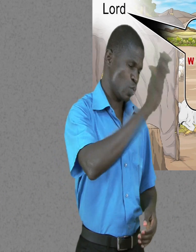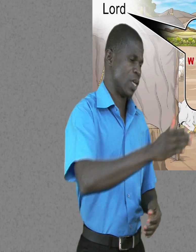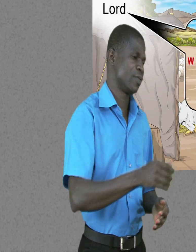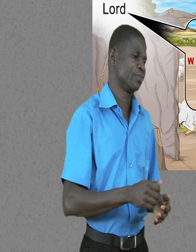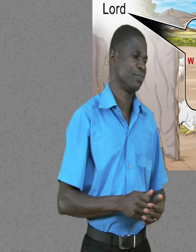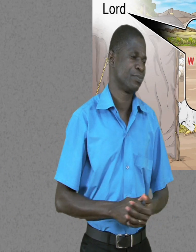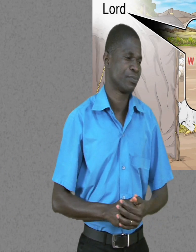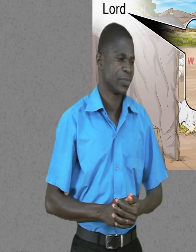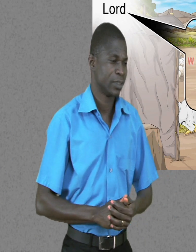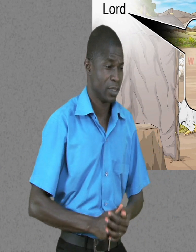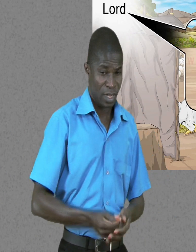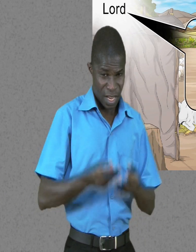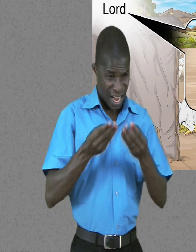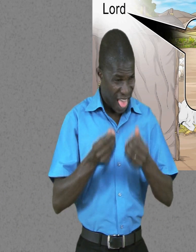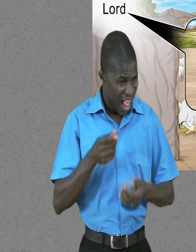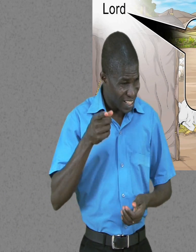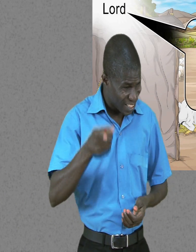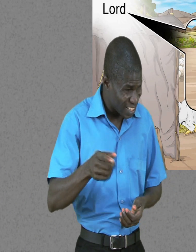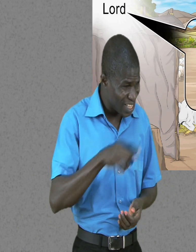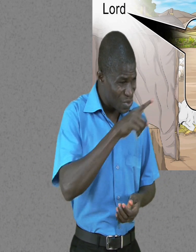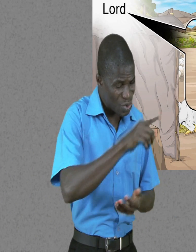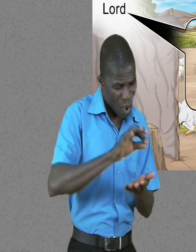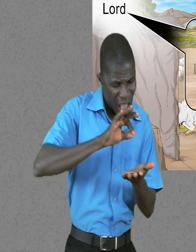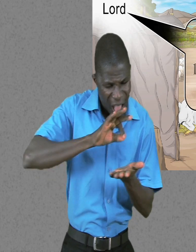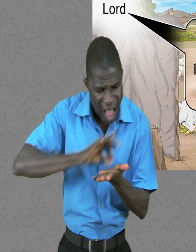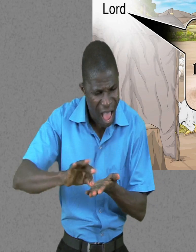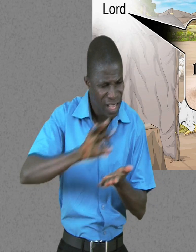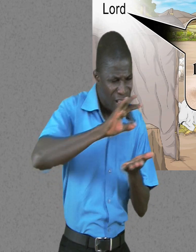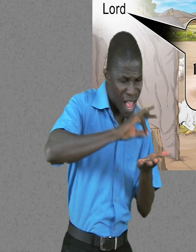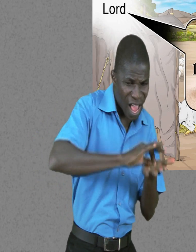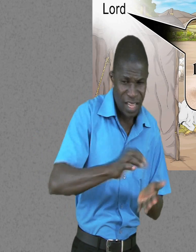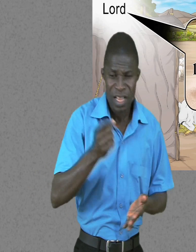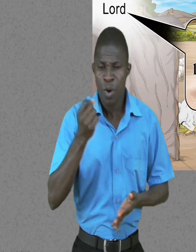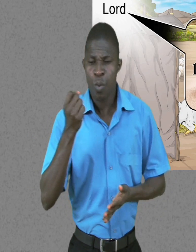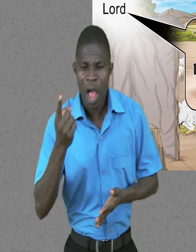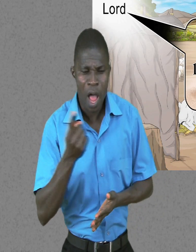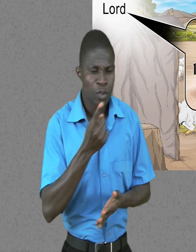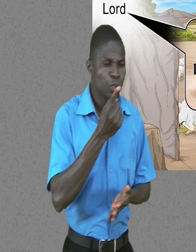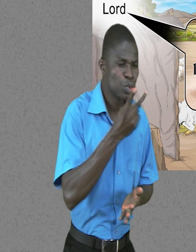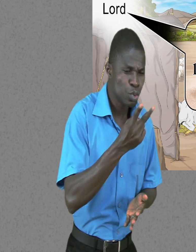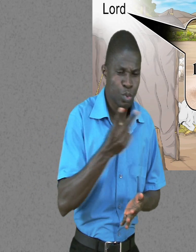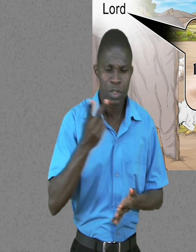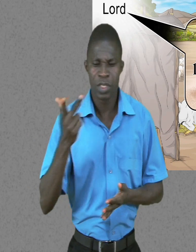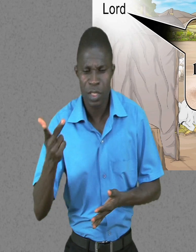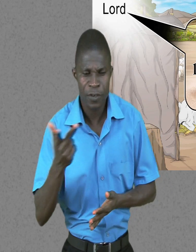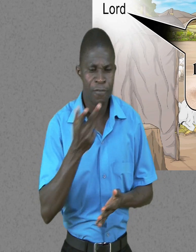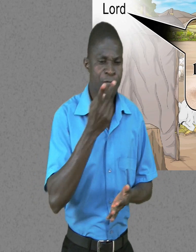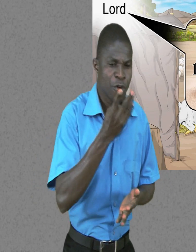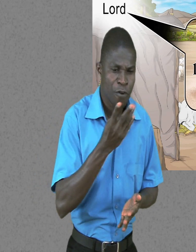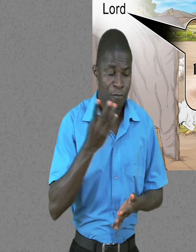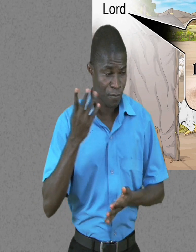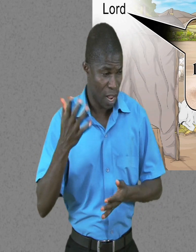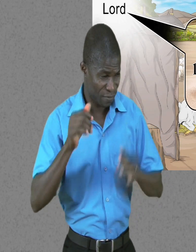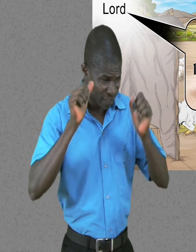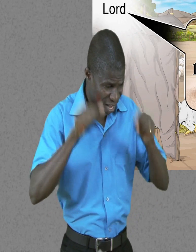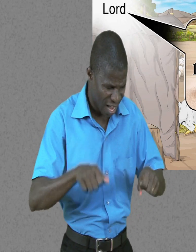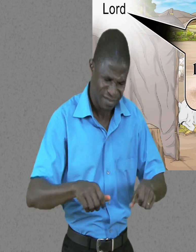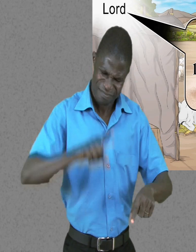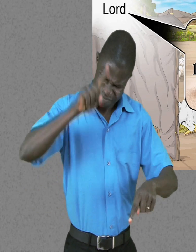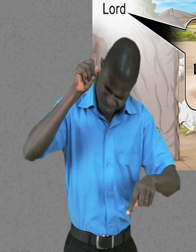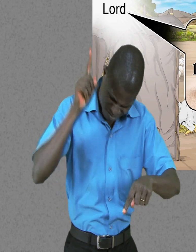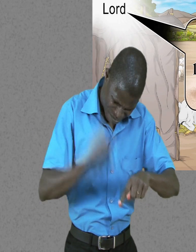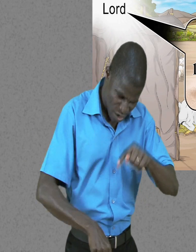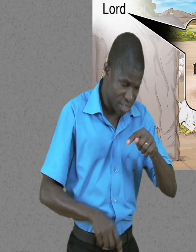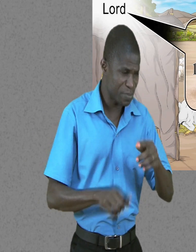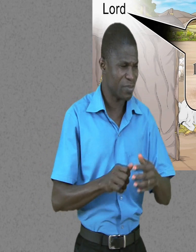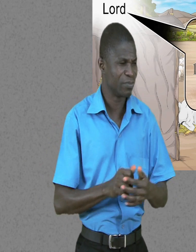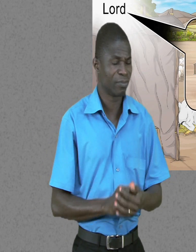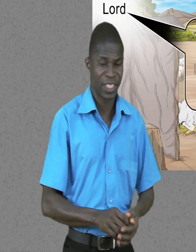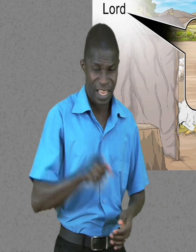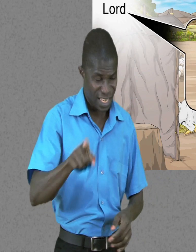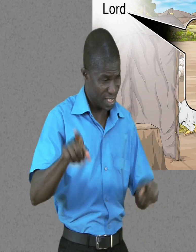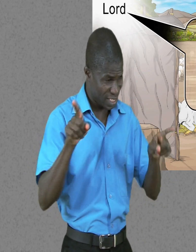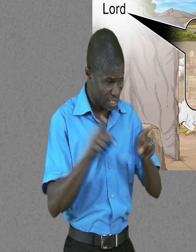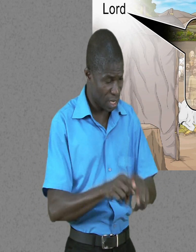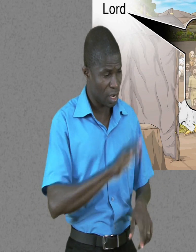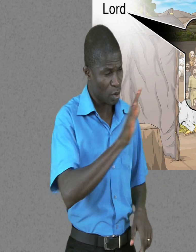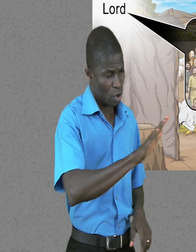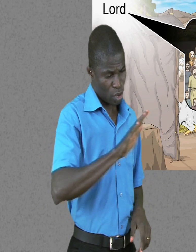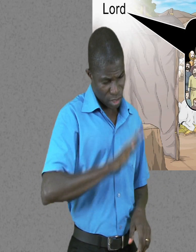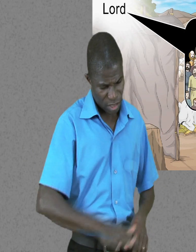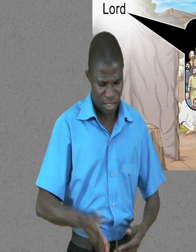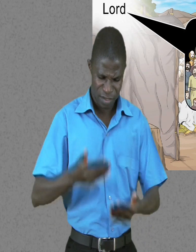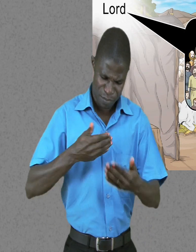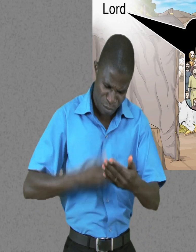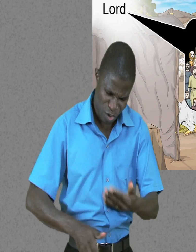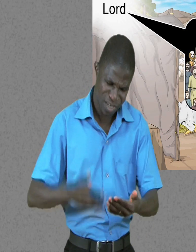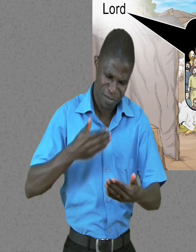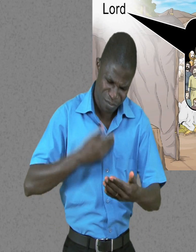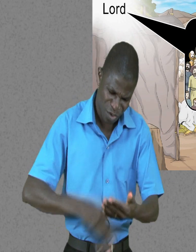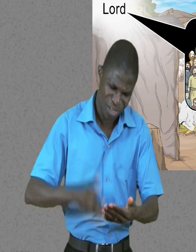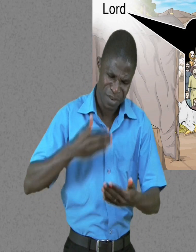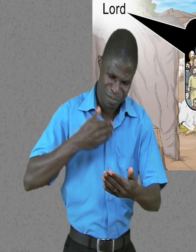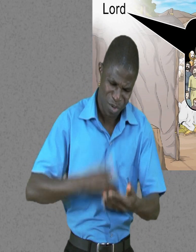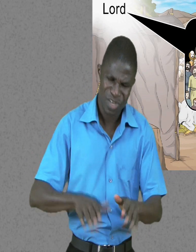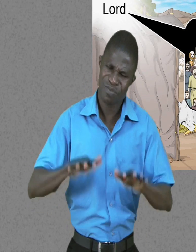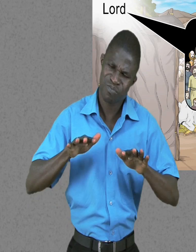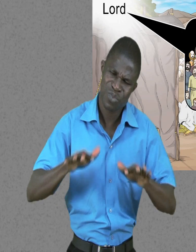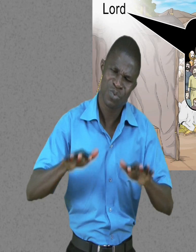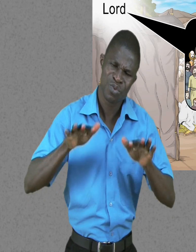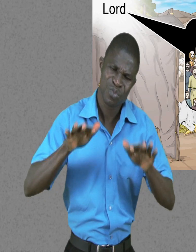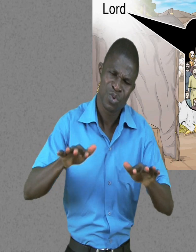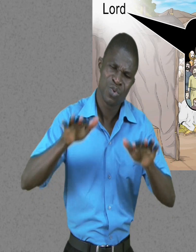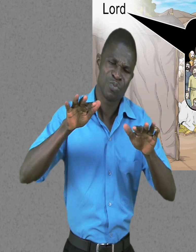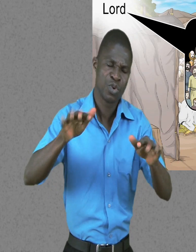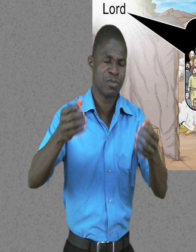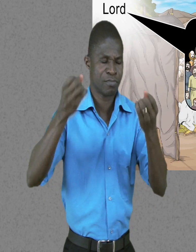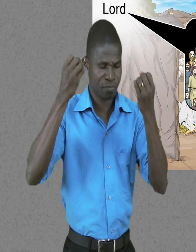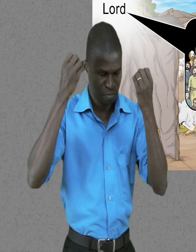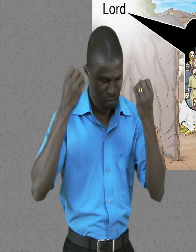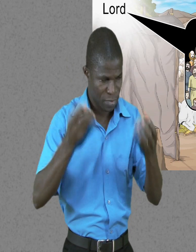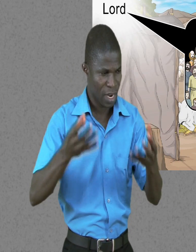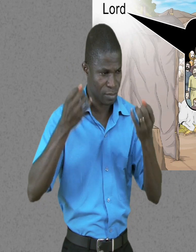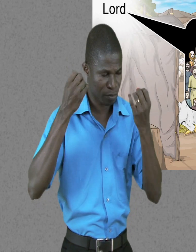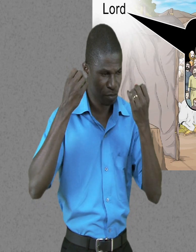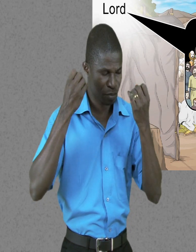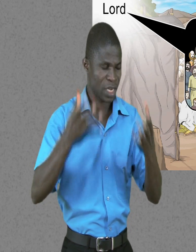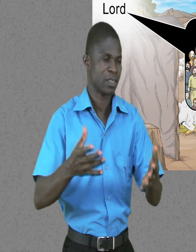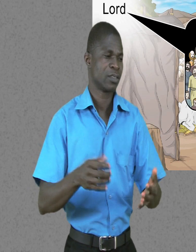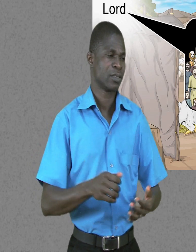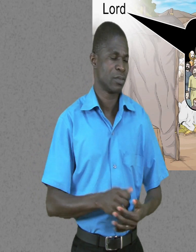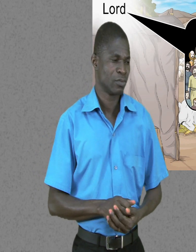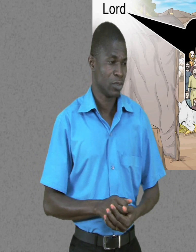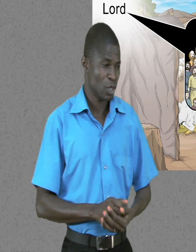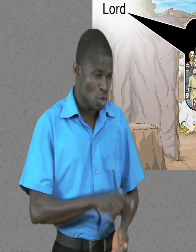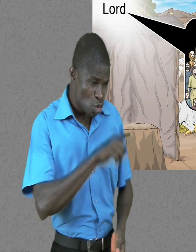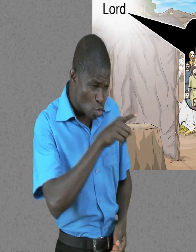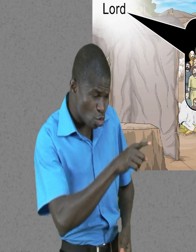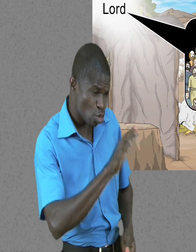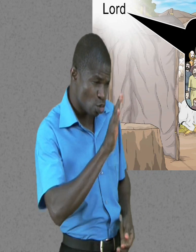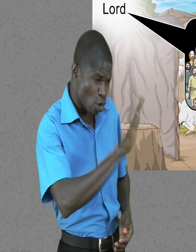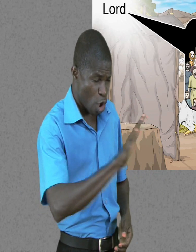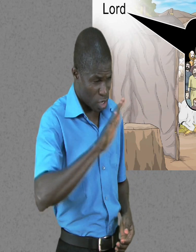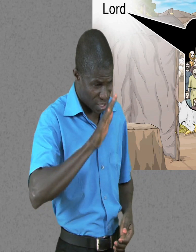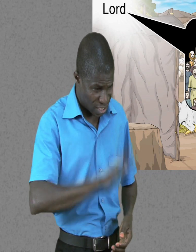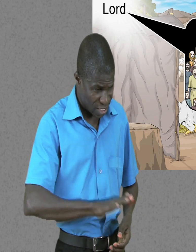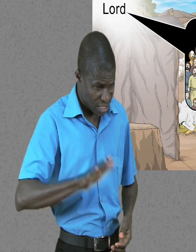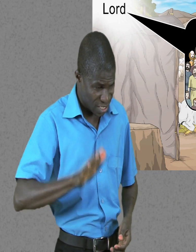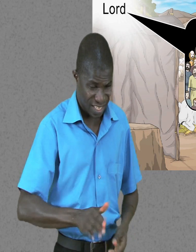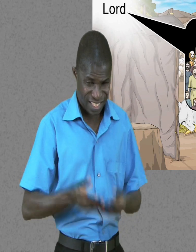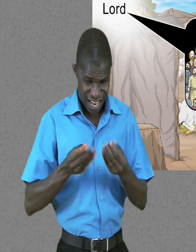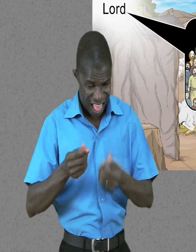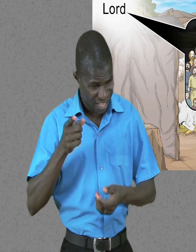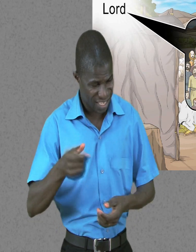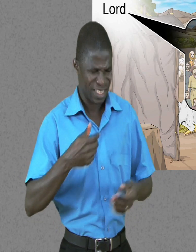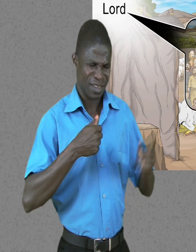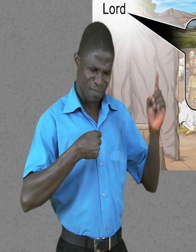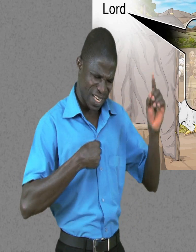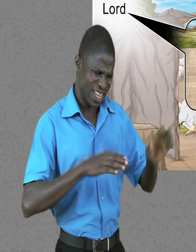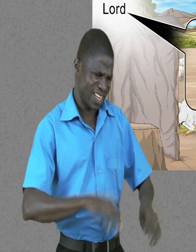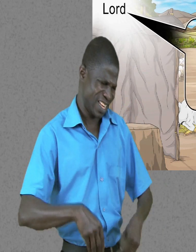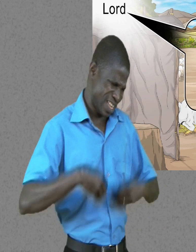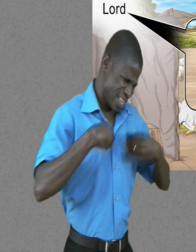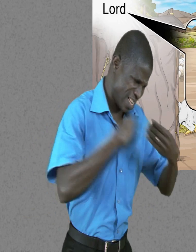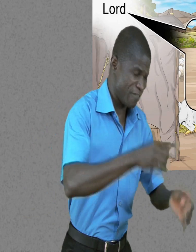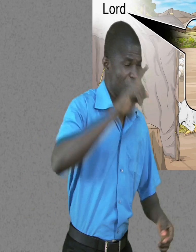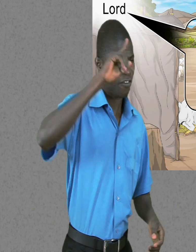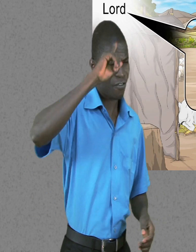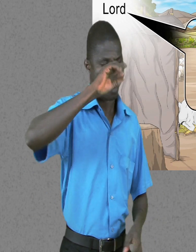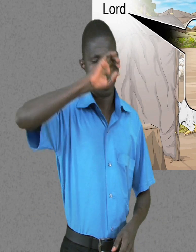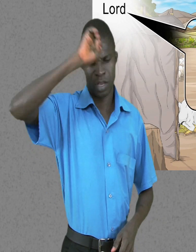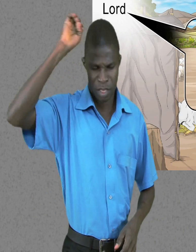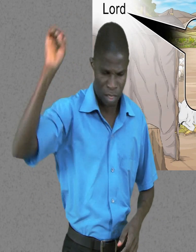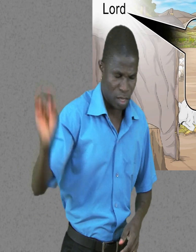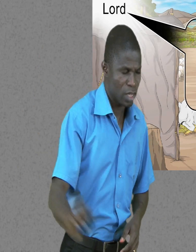I will make your offspring like the dust of the earth, so that if one could count the dust of the earth, then your offspring could be counted.